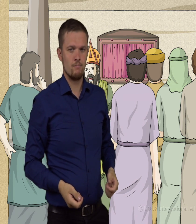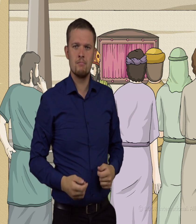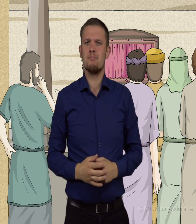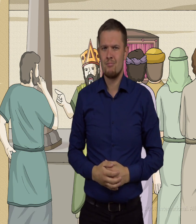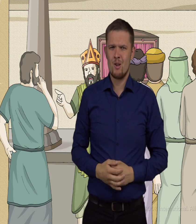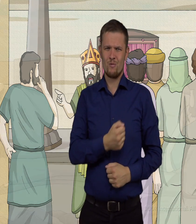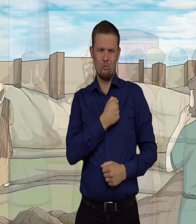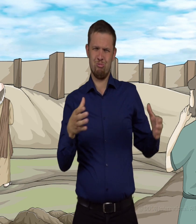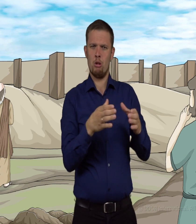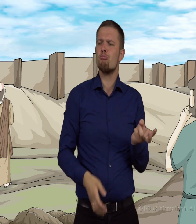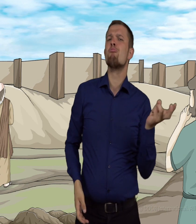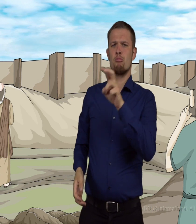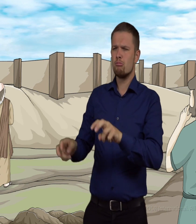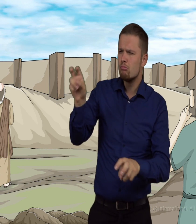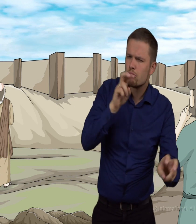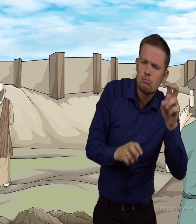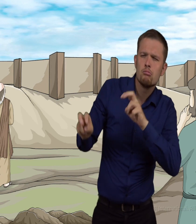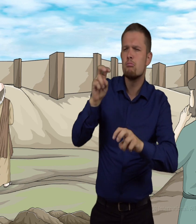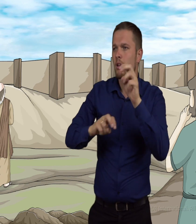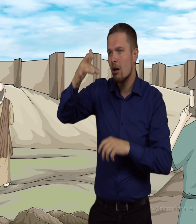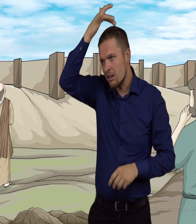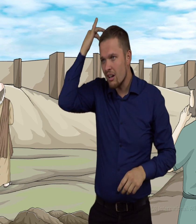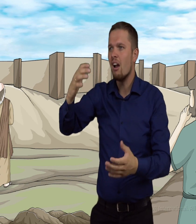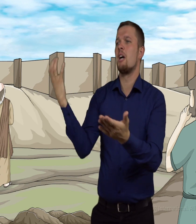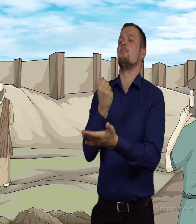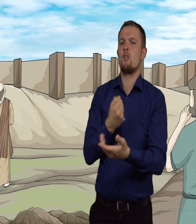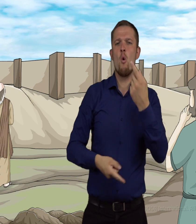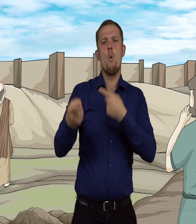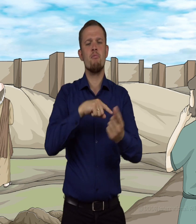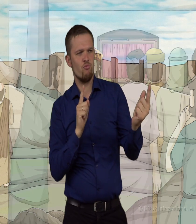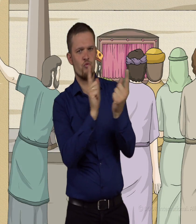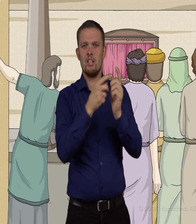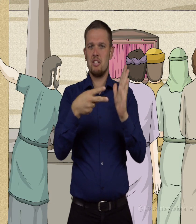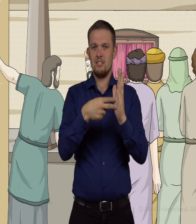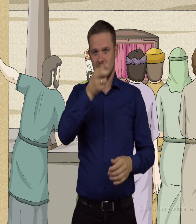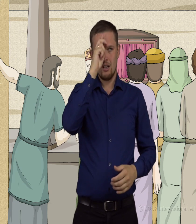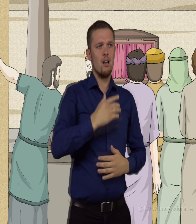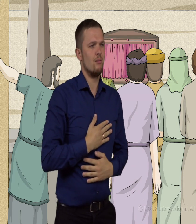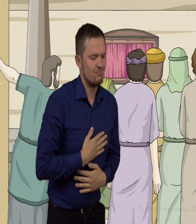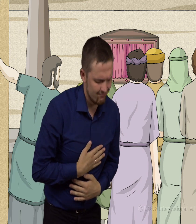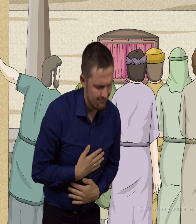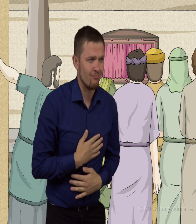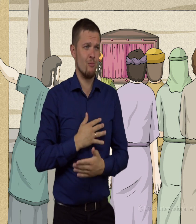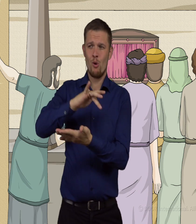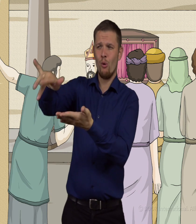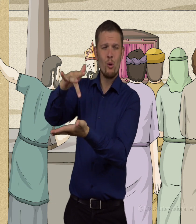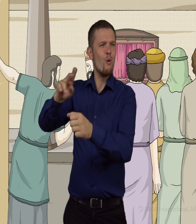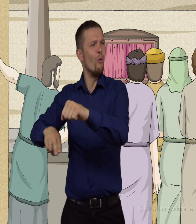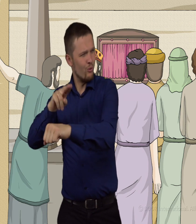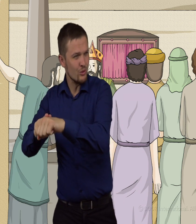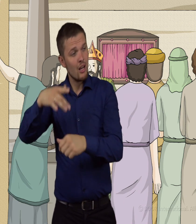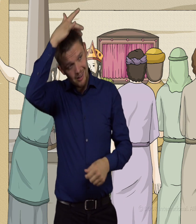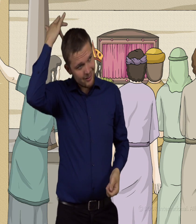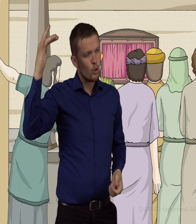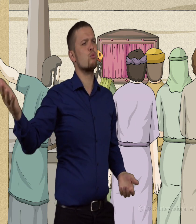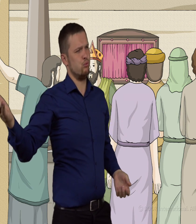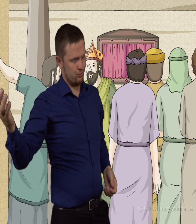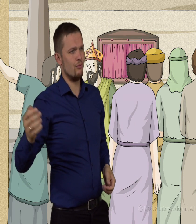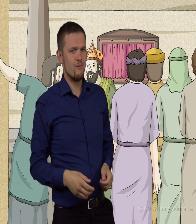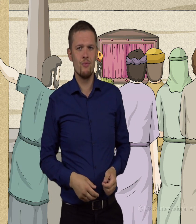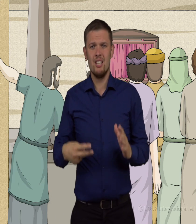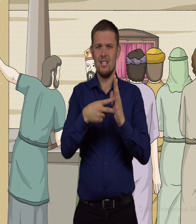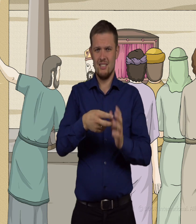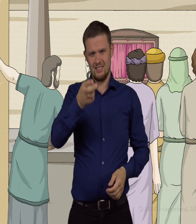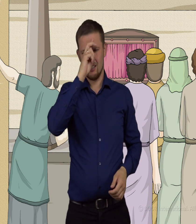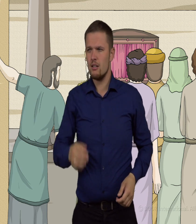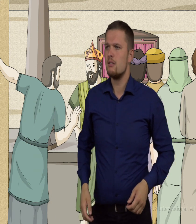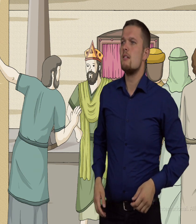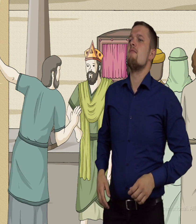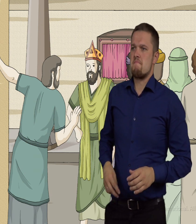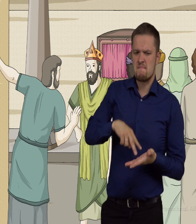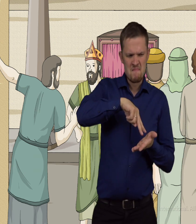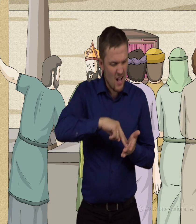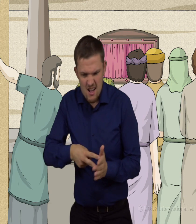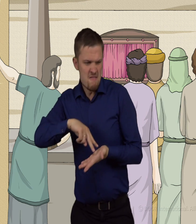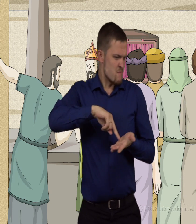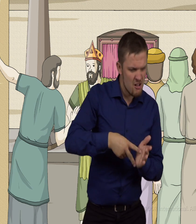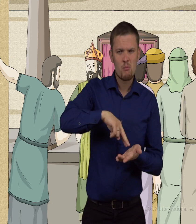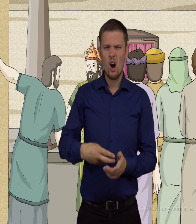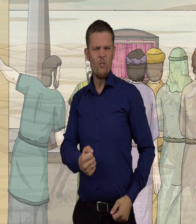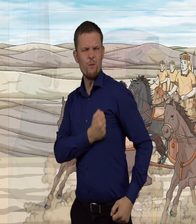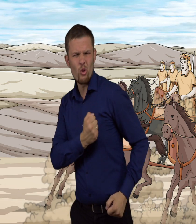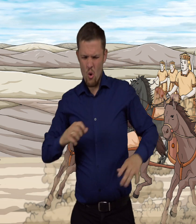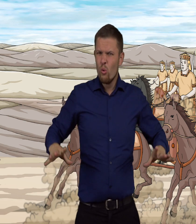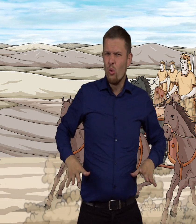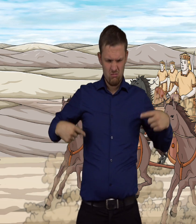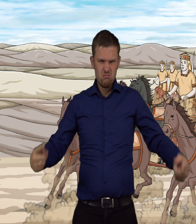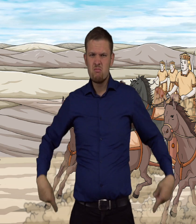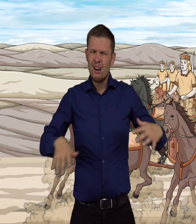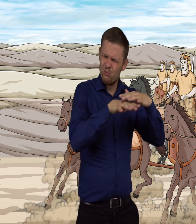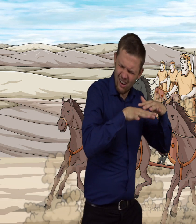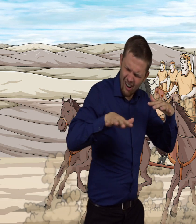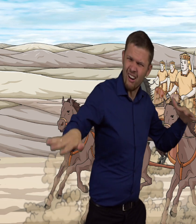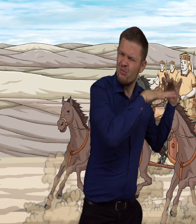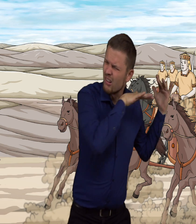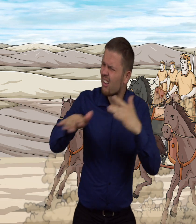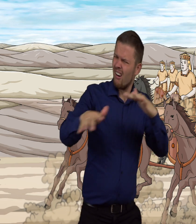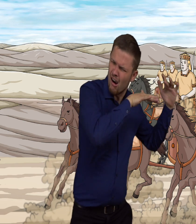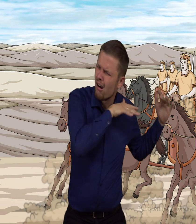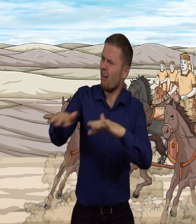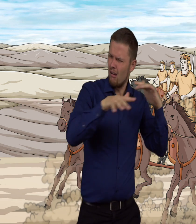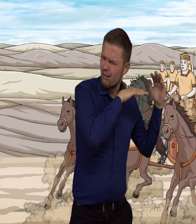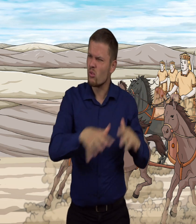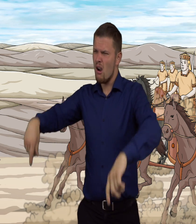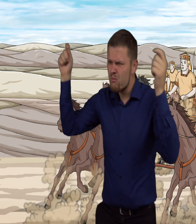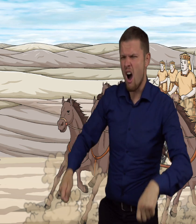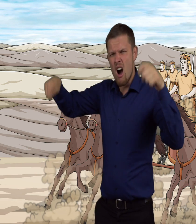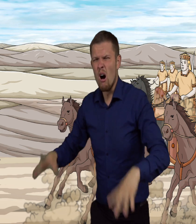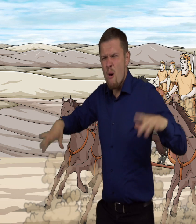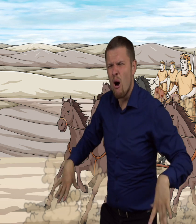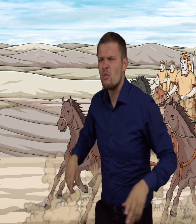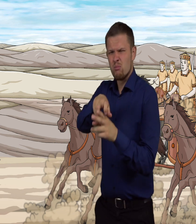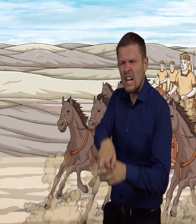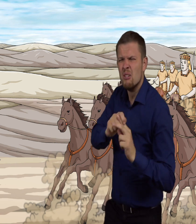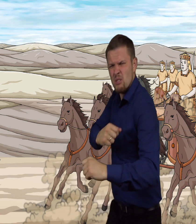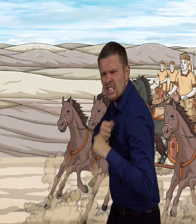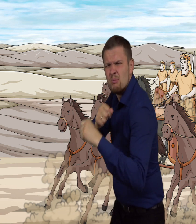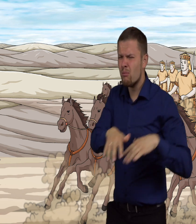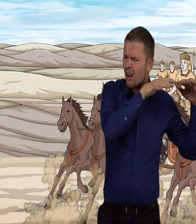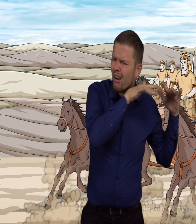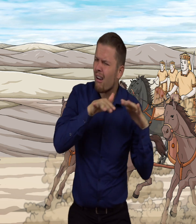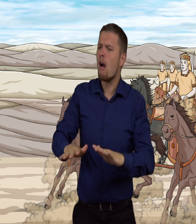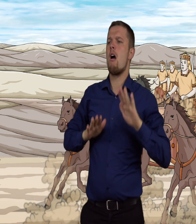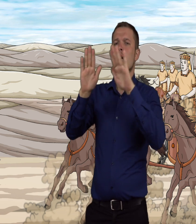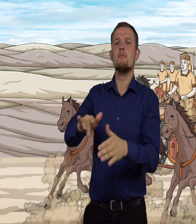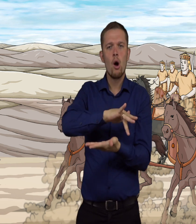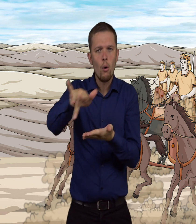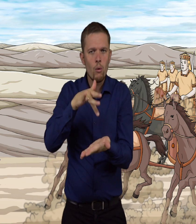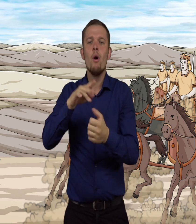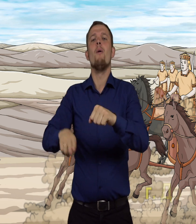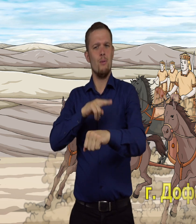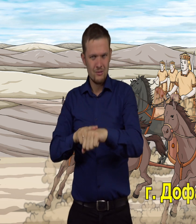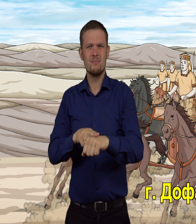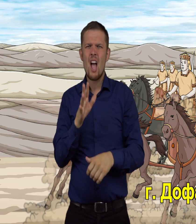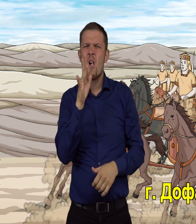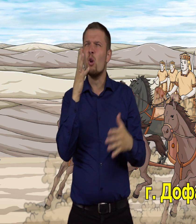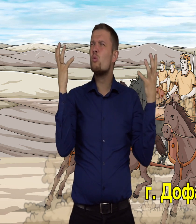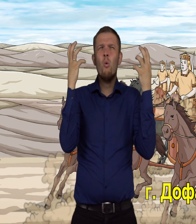On receiving the report, “Elisha is in Dothan,” the king of Aram sent horses, chariots, and a great army.